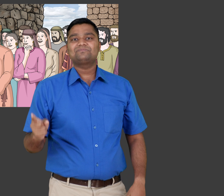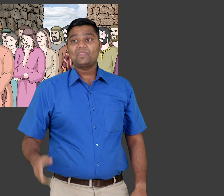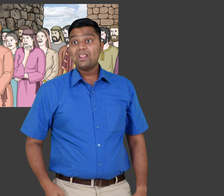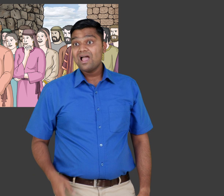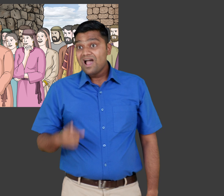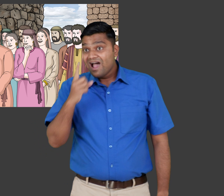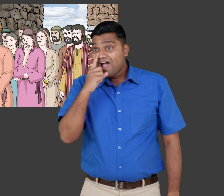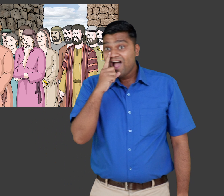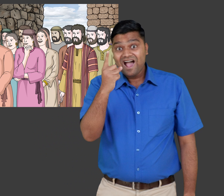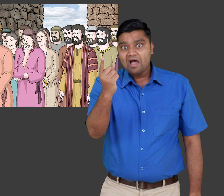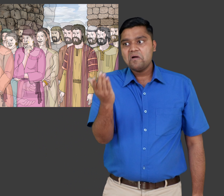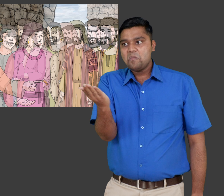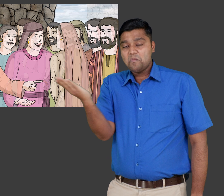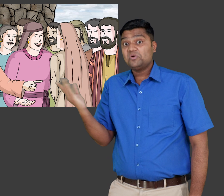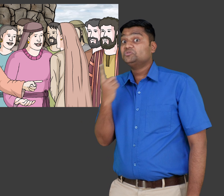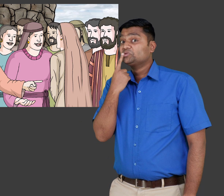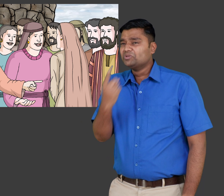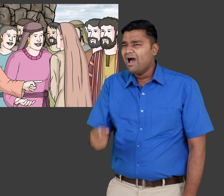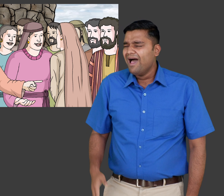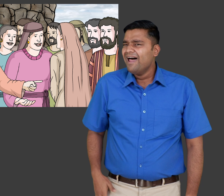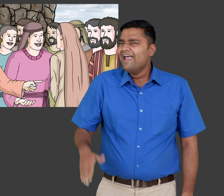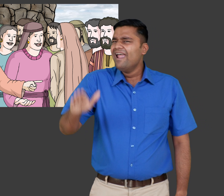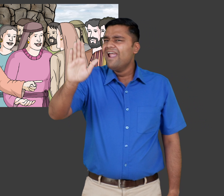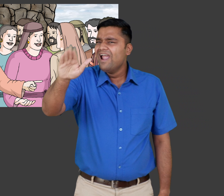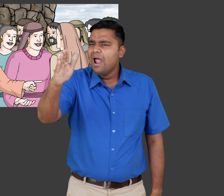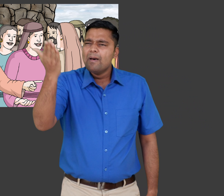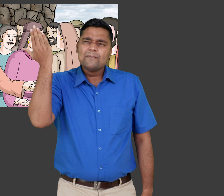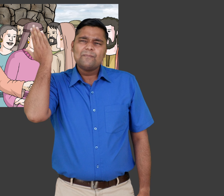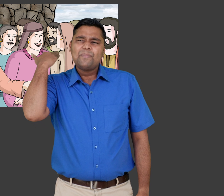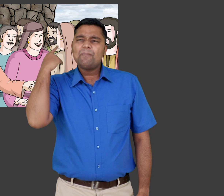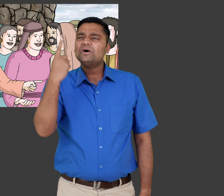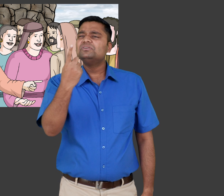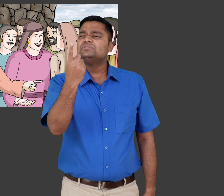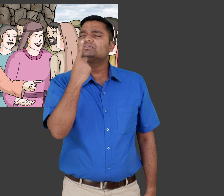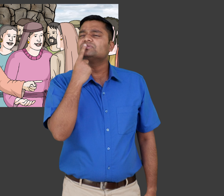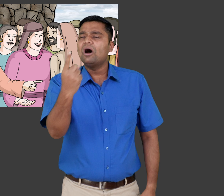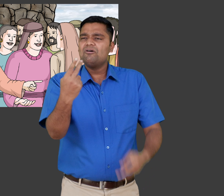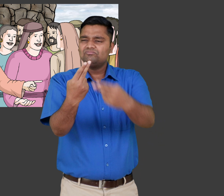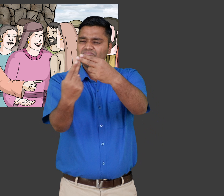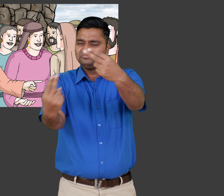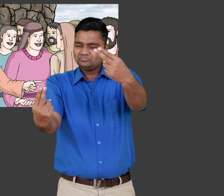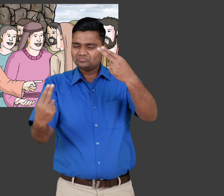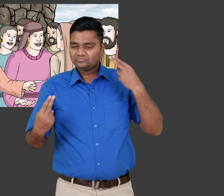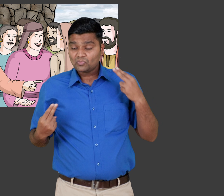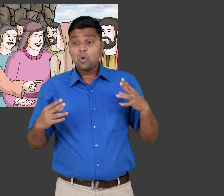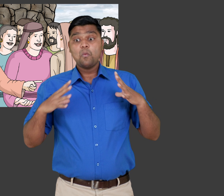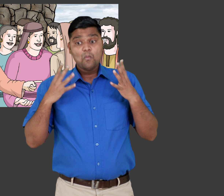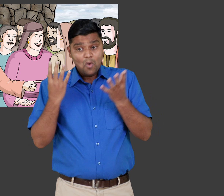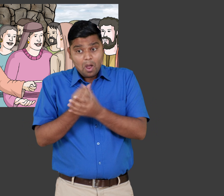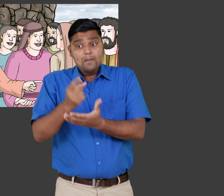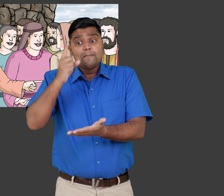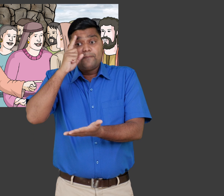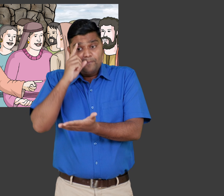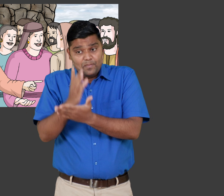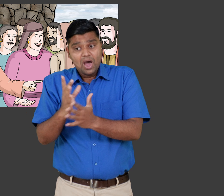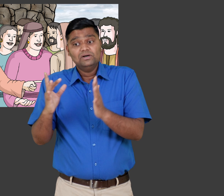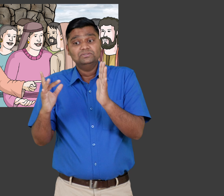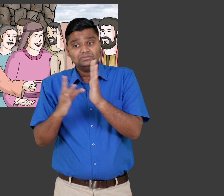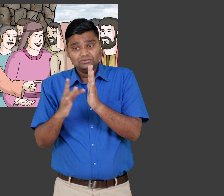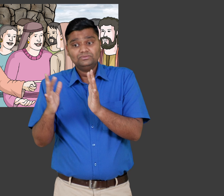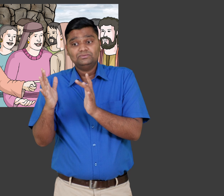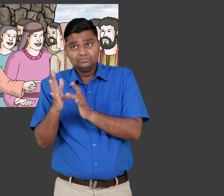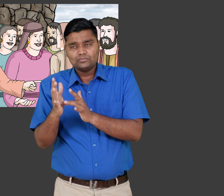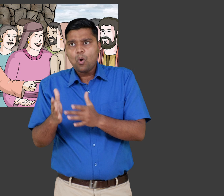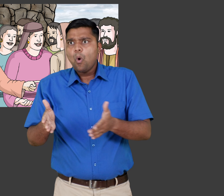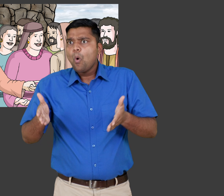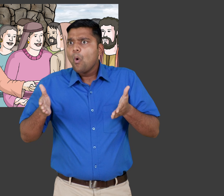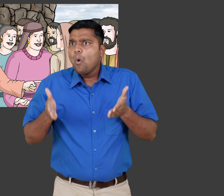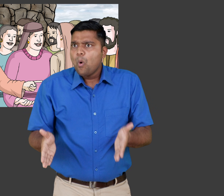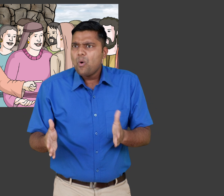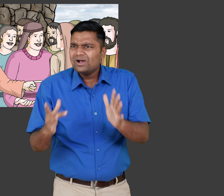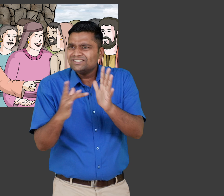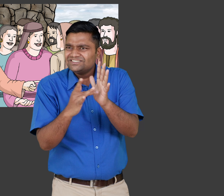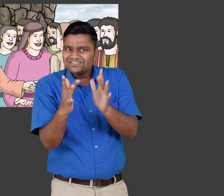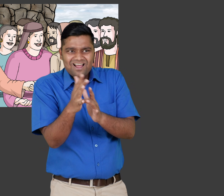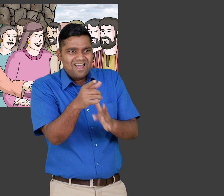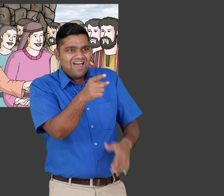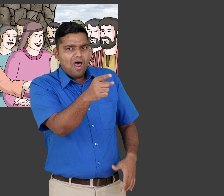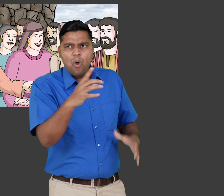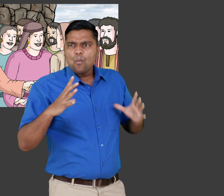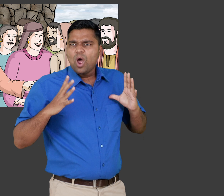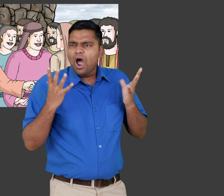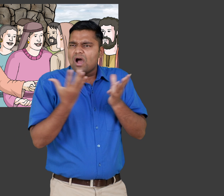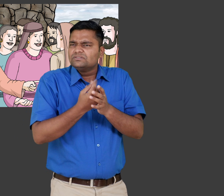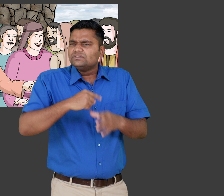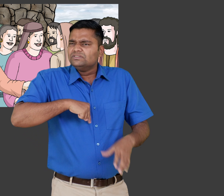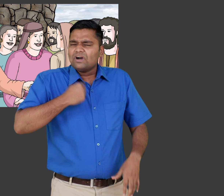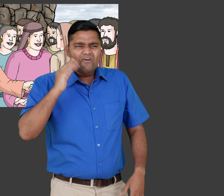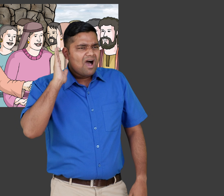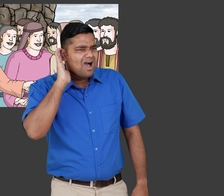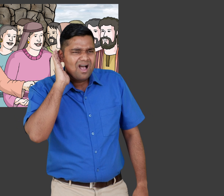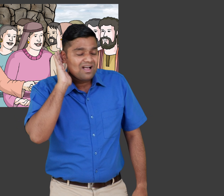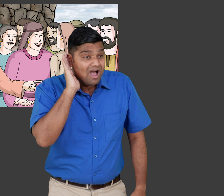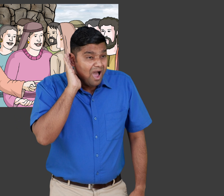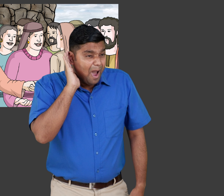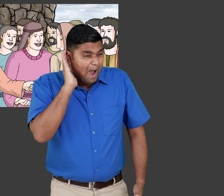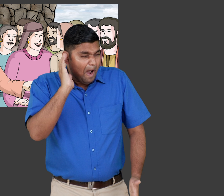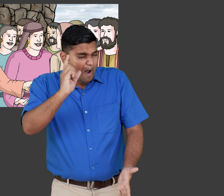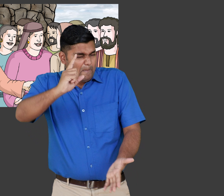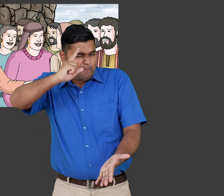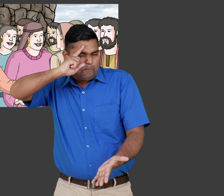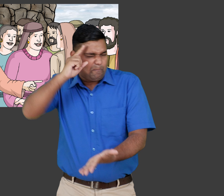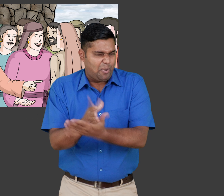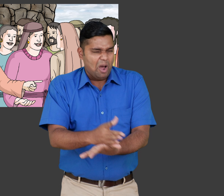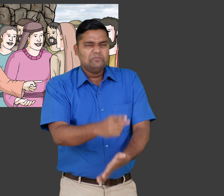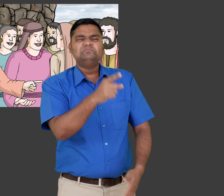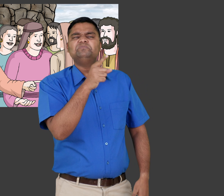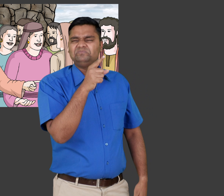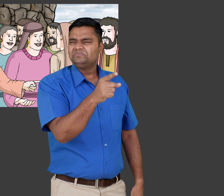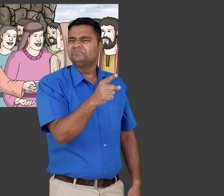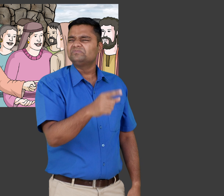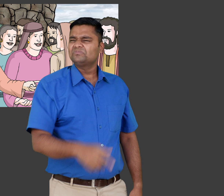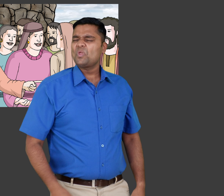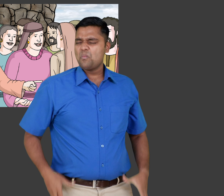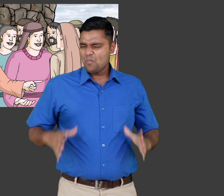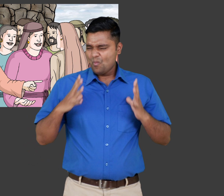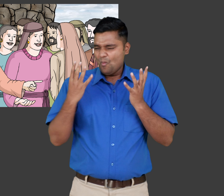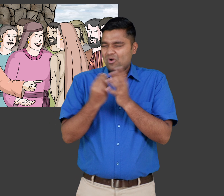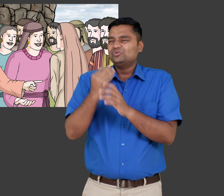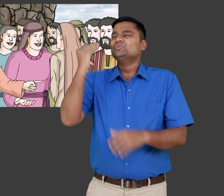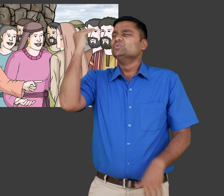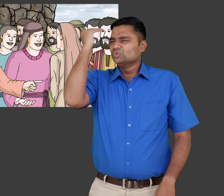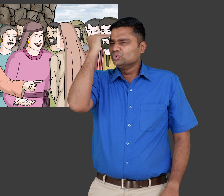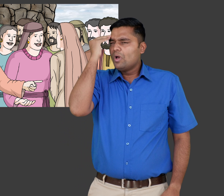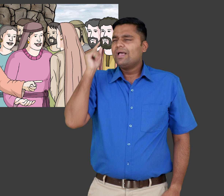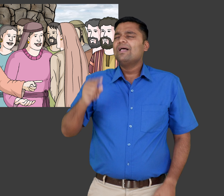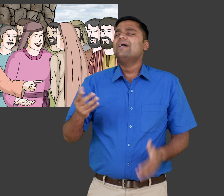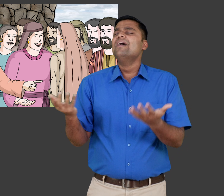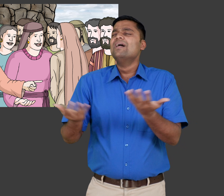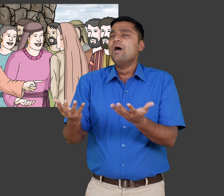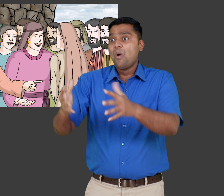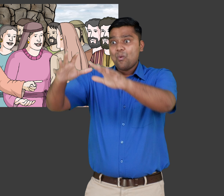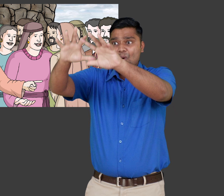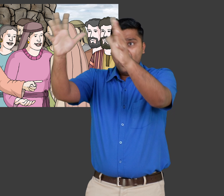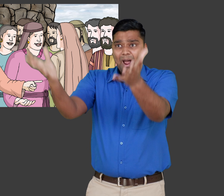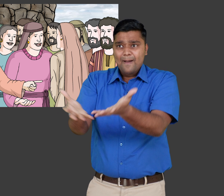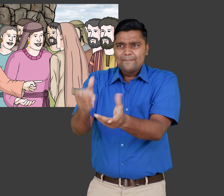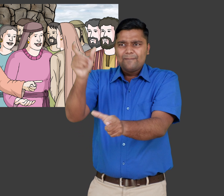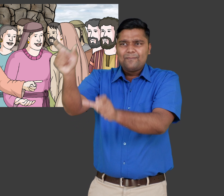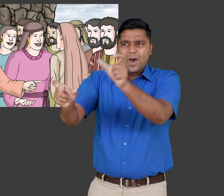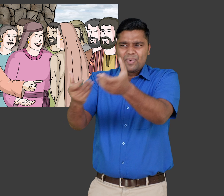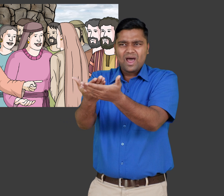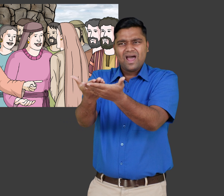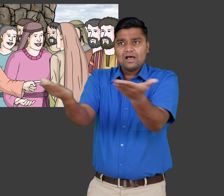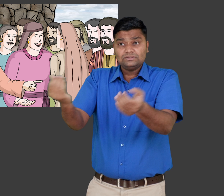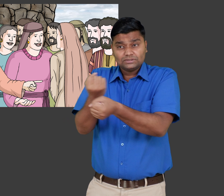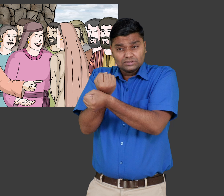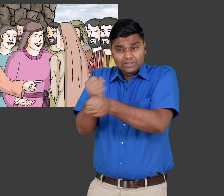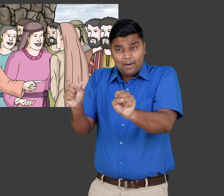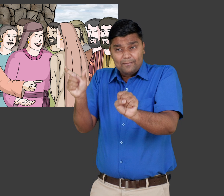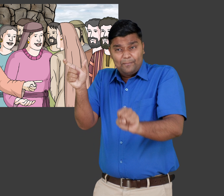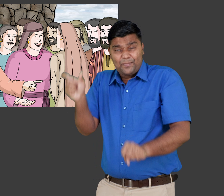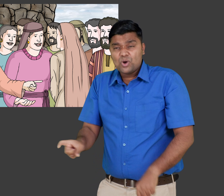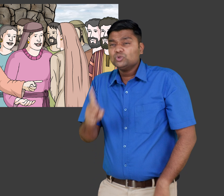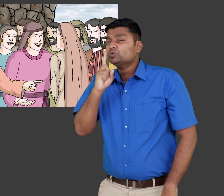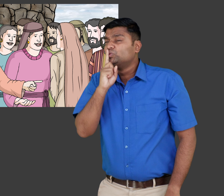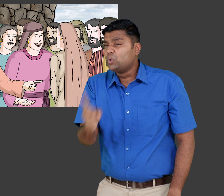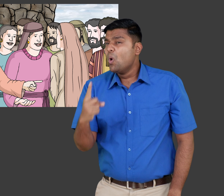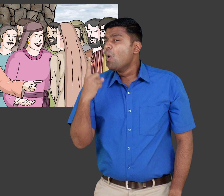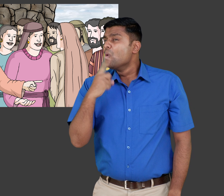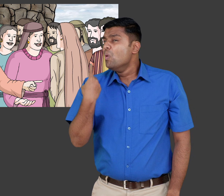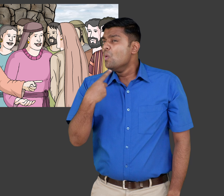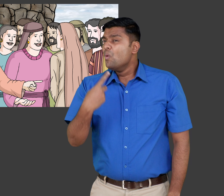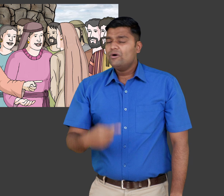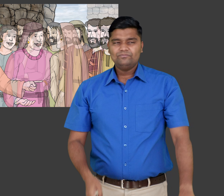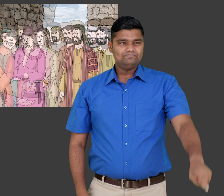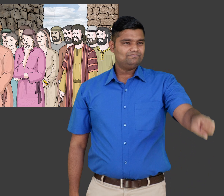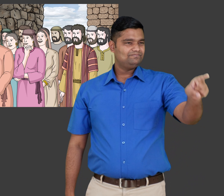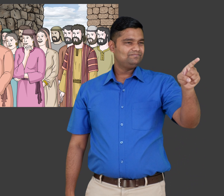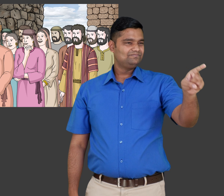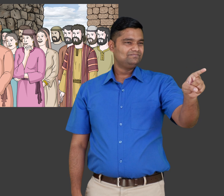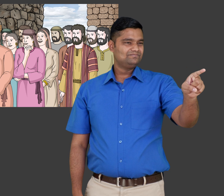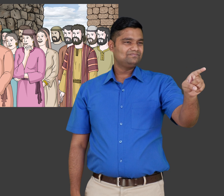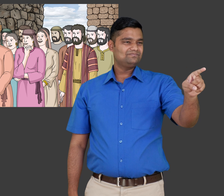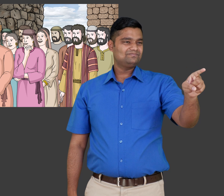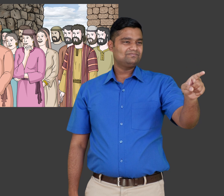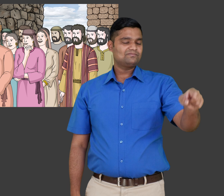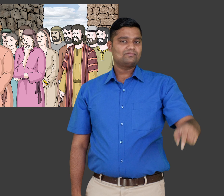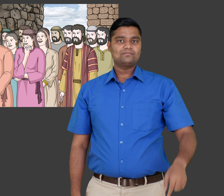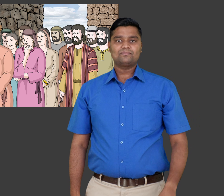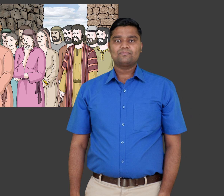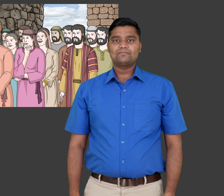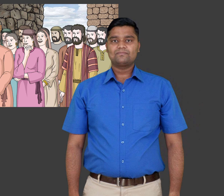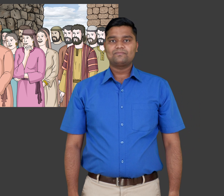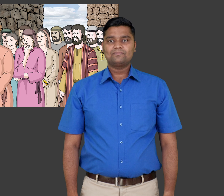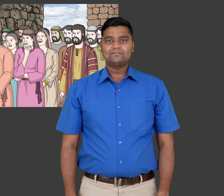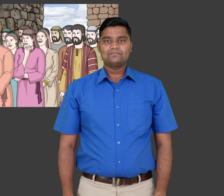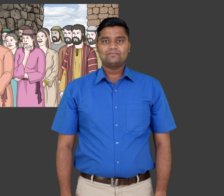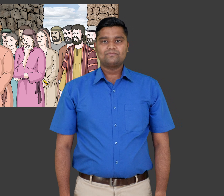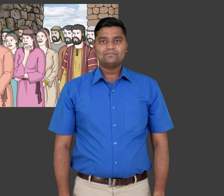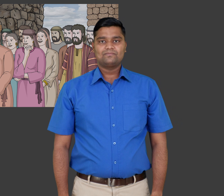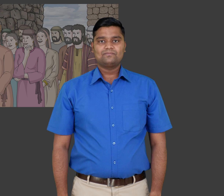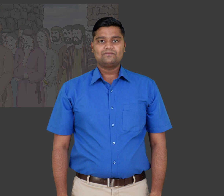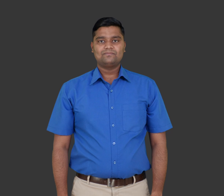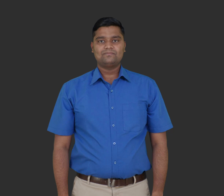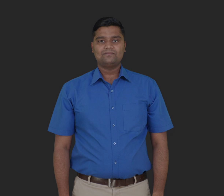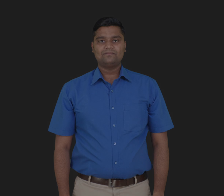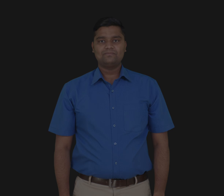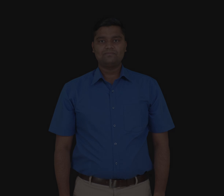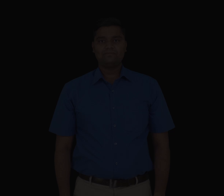They said to the woman, “We now believe not only because of your words; we have heard for ourselves, and we know that this man truly is the Savior of the world.”